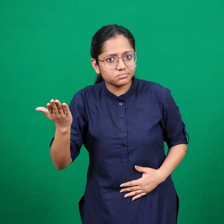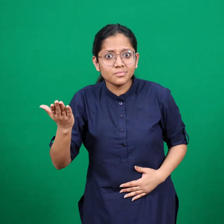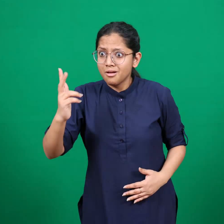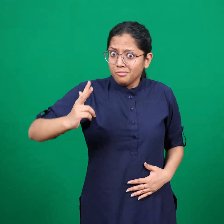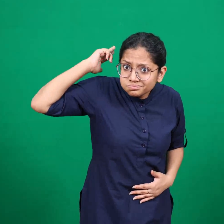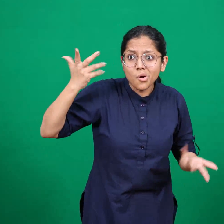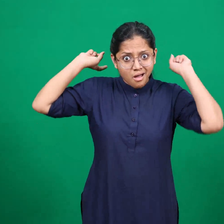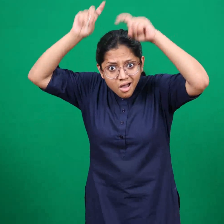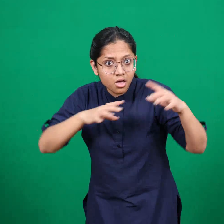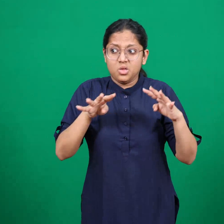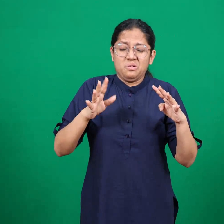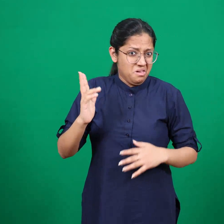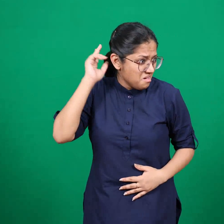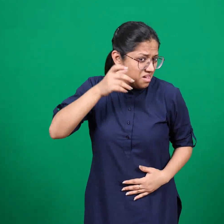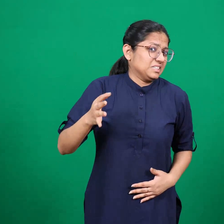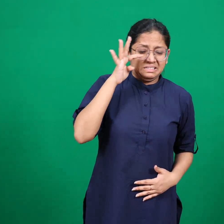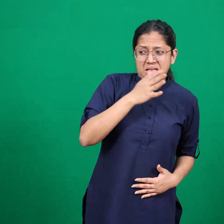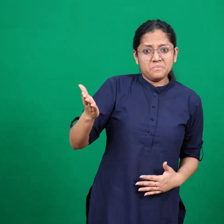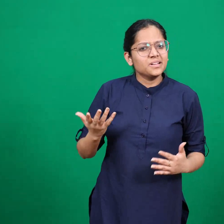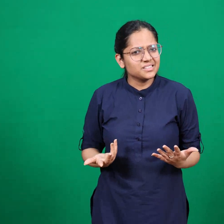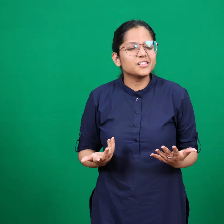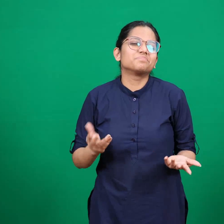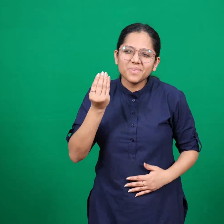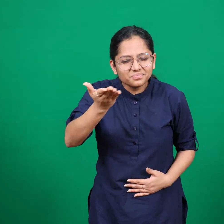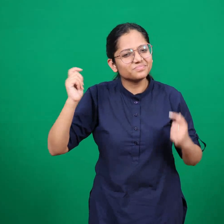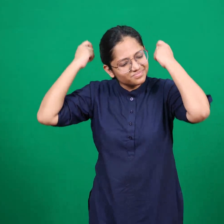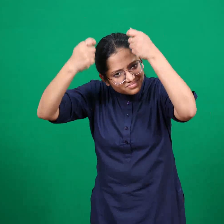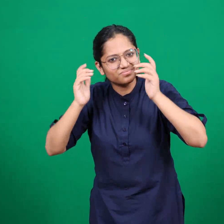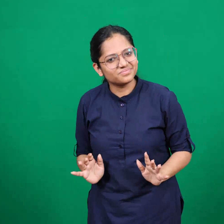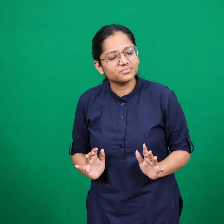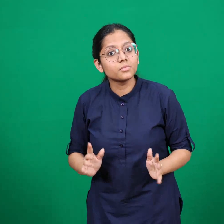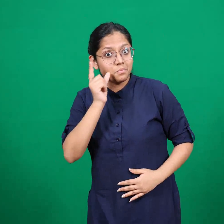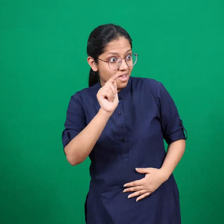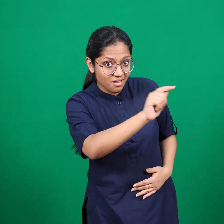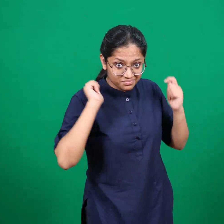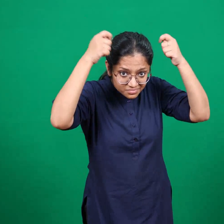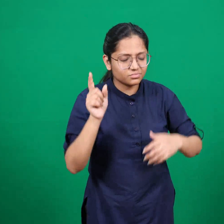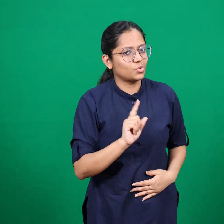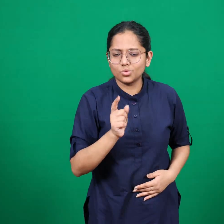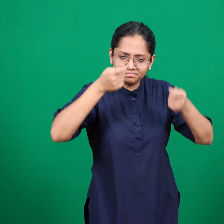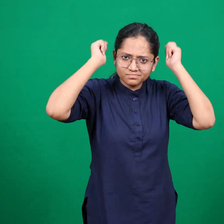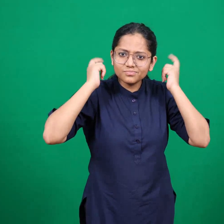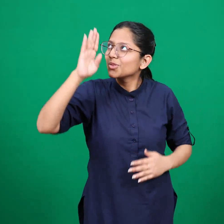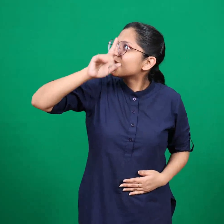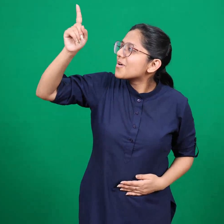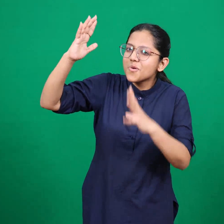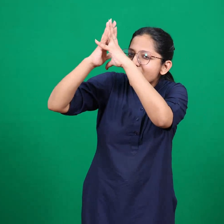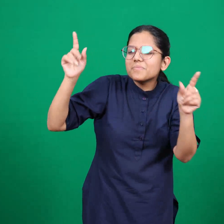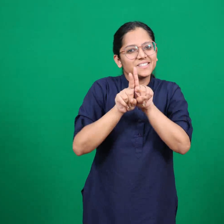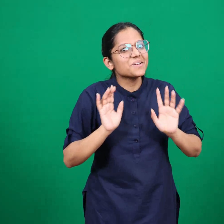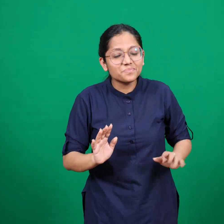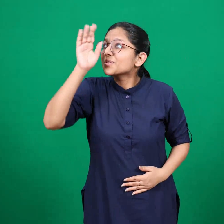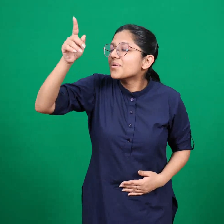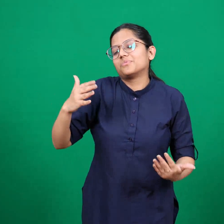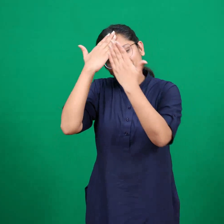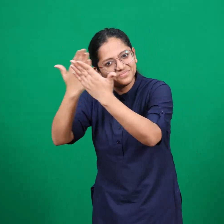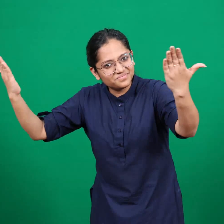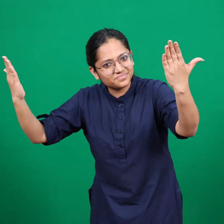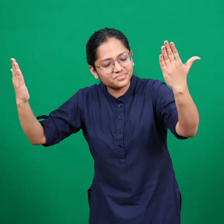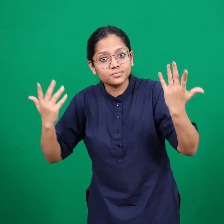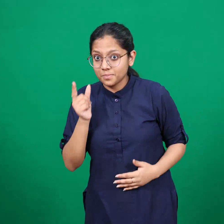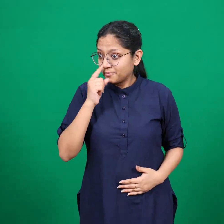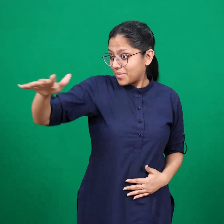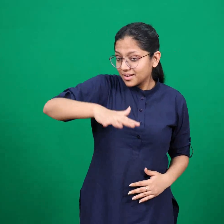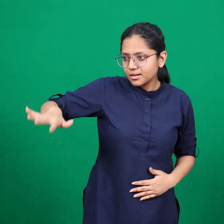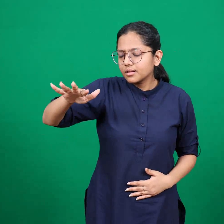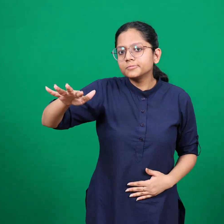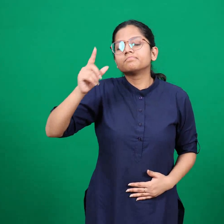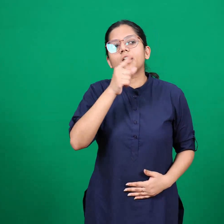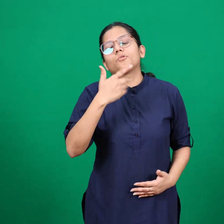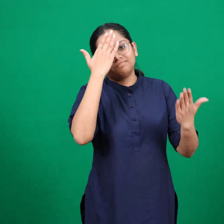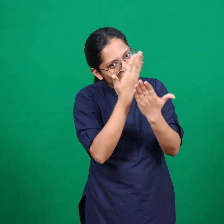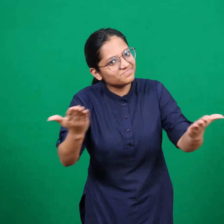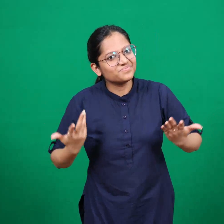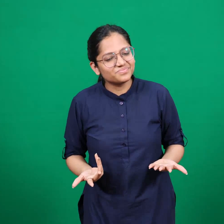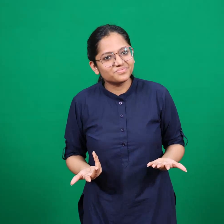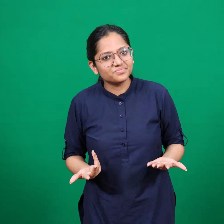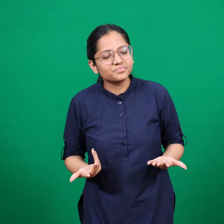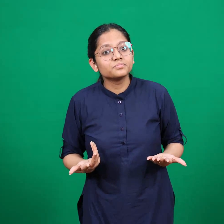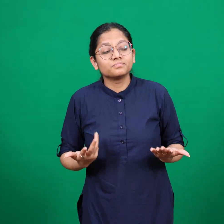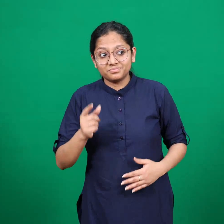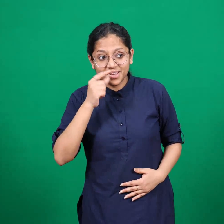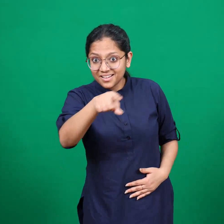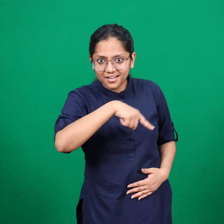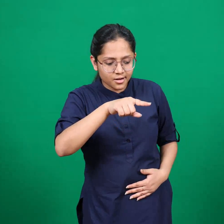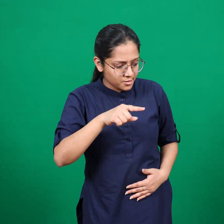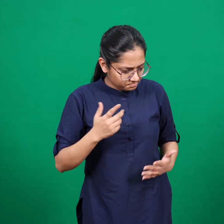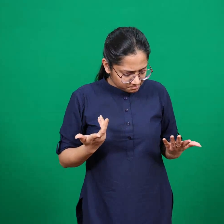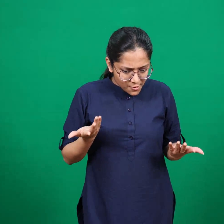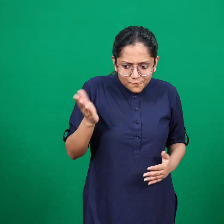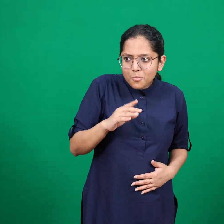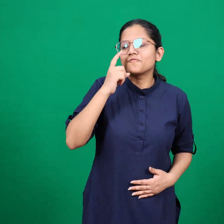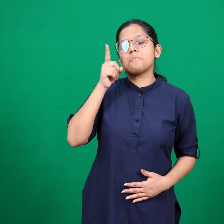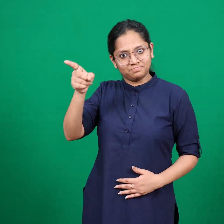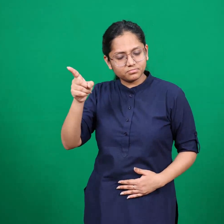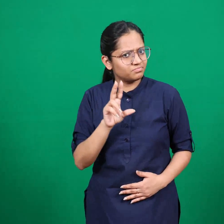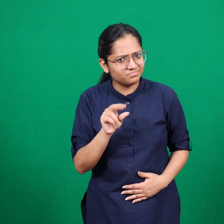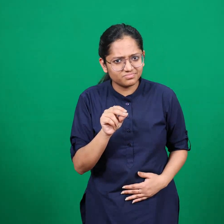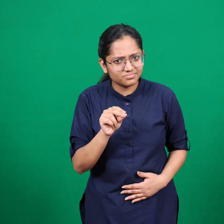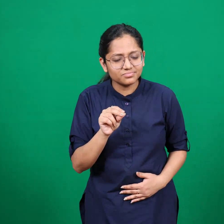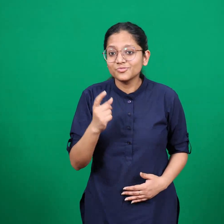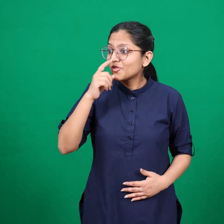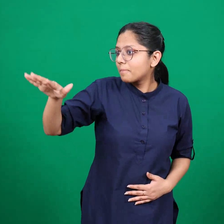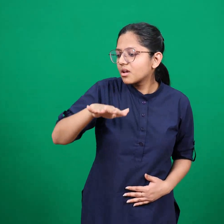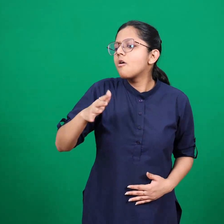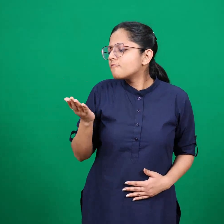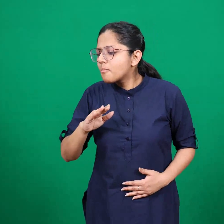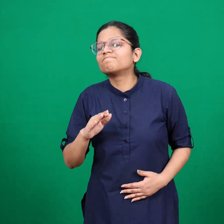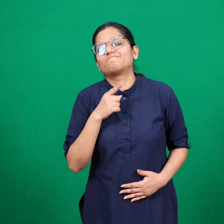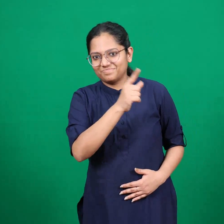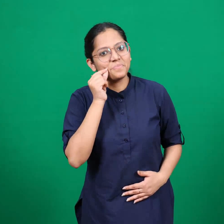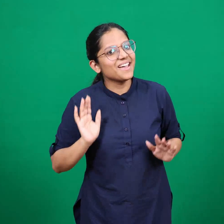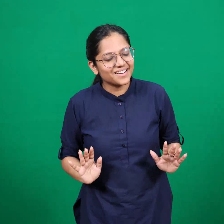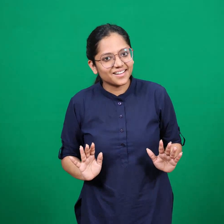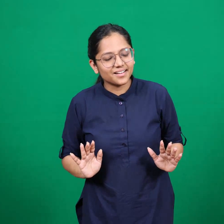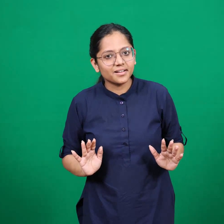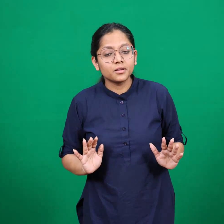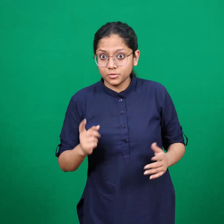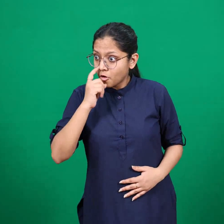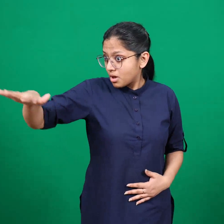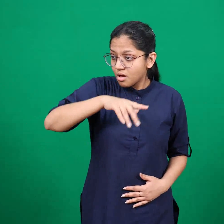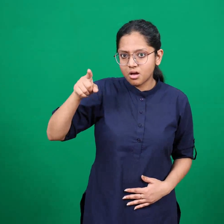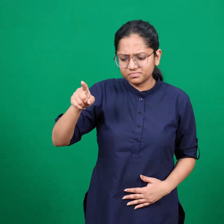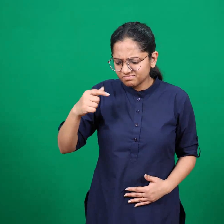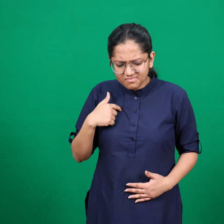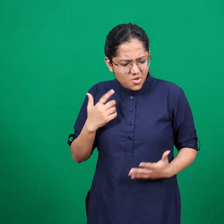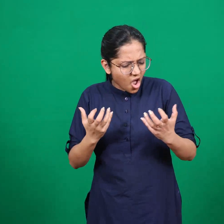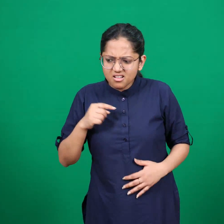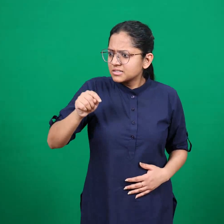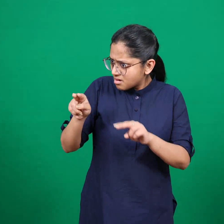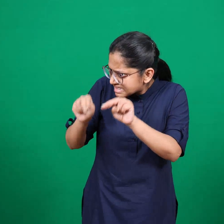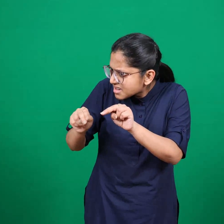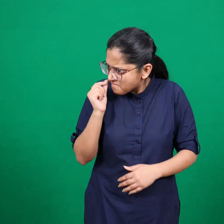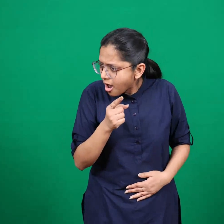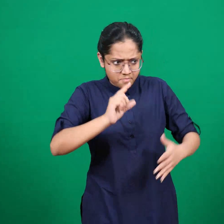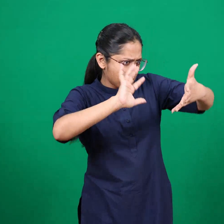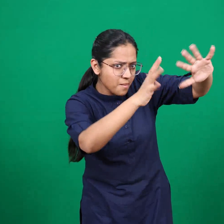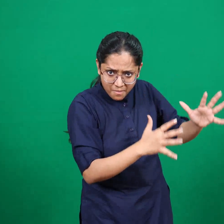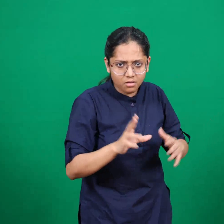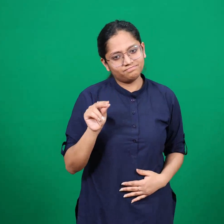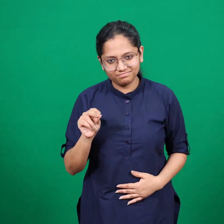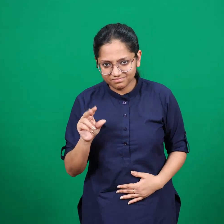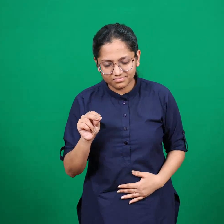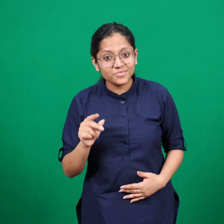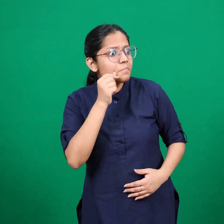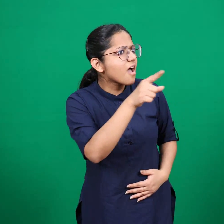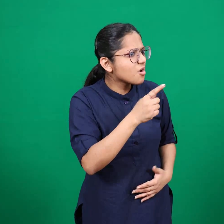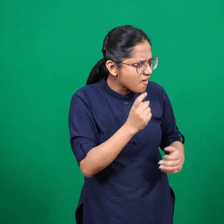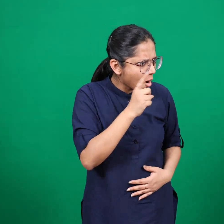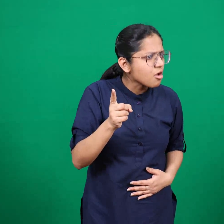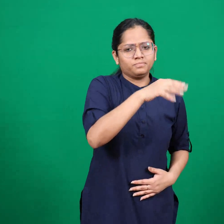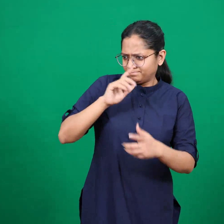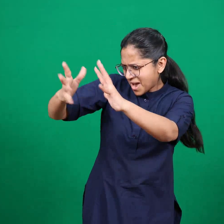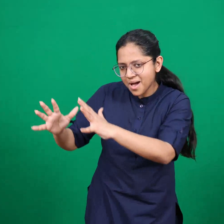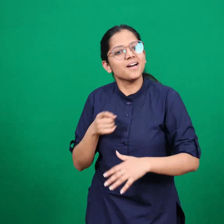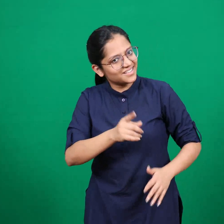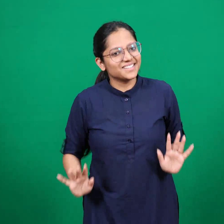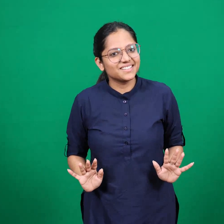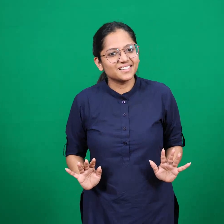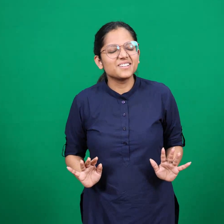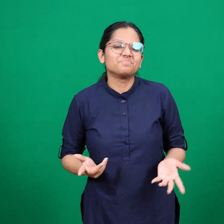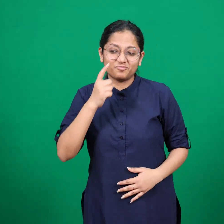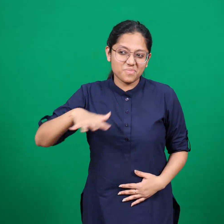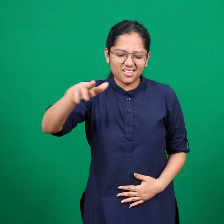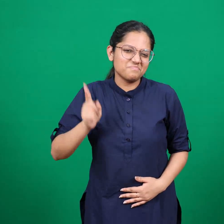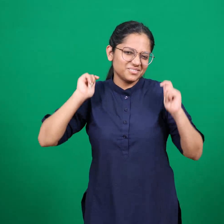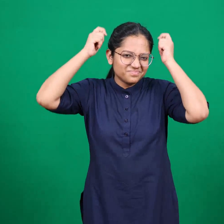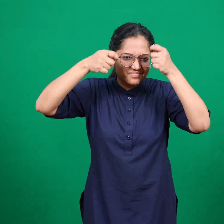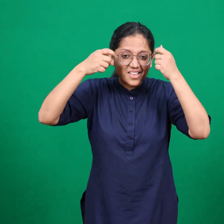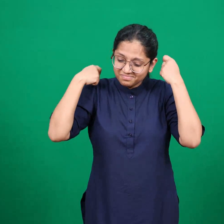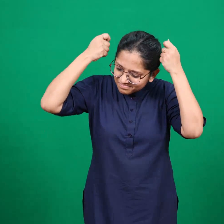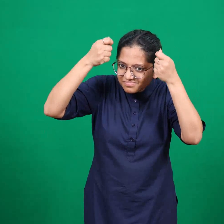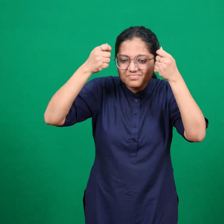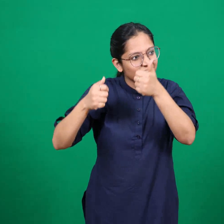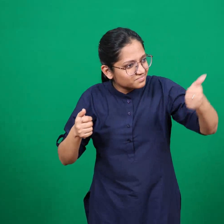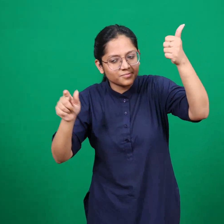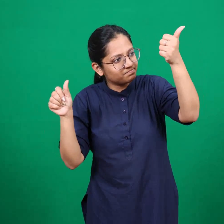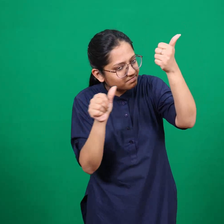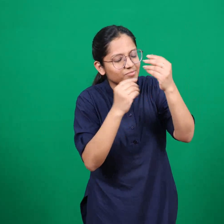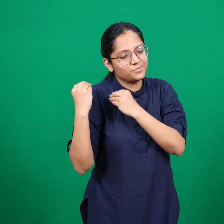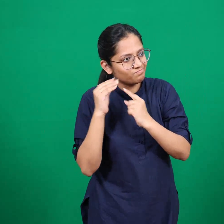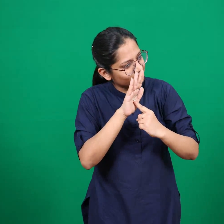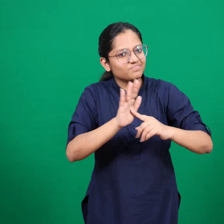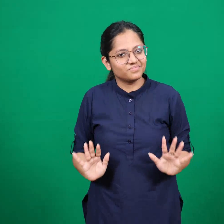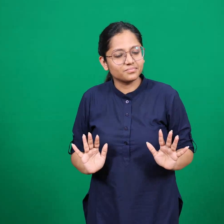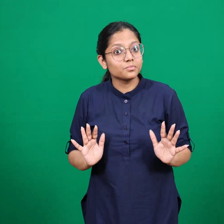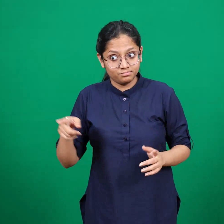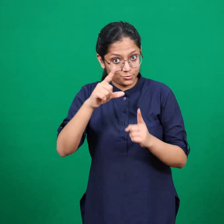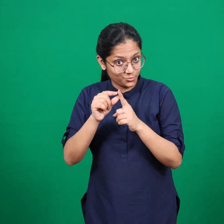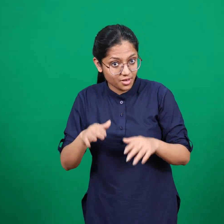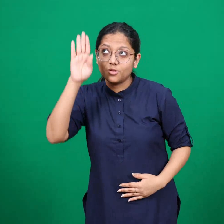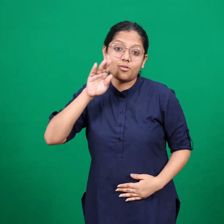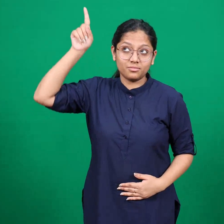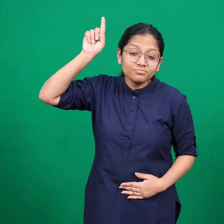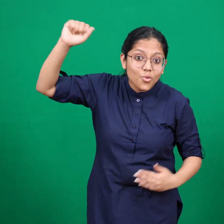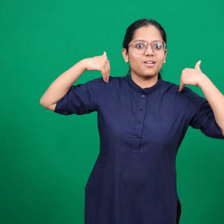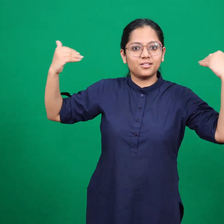And if it is shameful for a woman to have her hair cut or shaved off, she should cover her head. A man ought not to cover his head, since he is the image and glory of God; but the woman is the glory of man. For man did not come from woman, but woman from man. Neither was man created for woman, but woman for man.